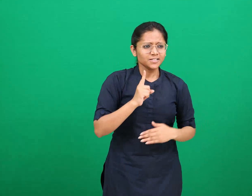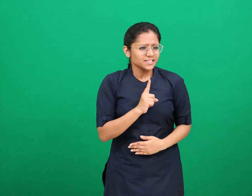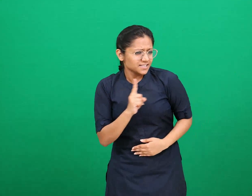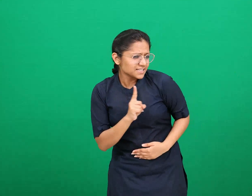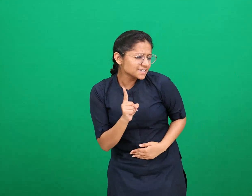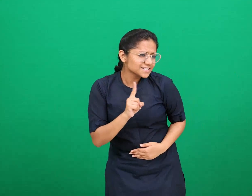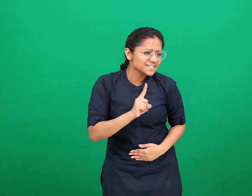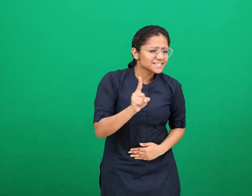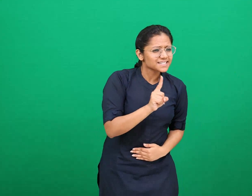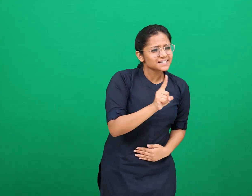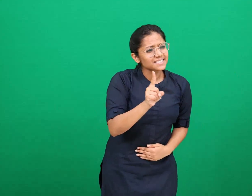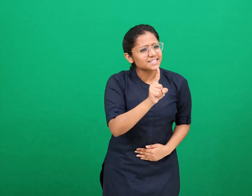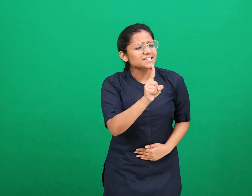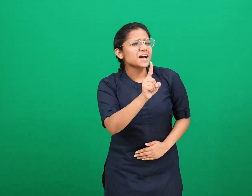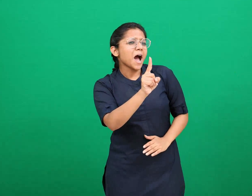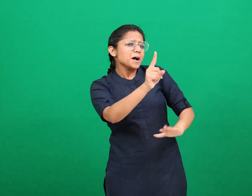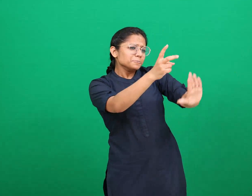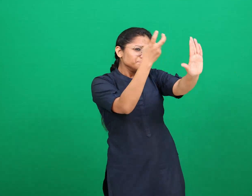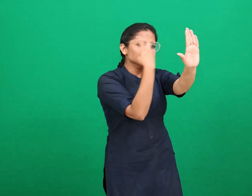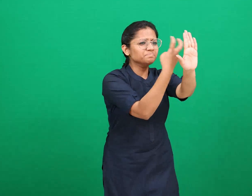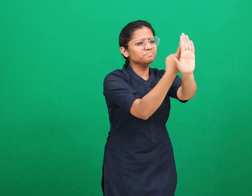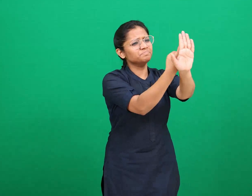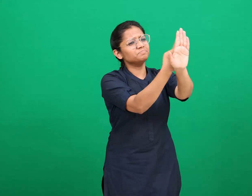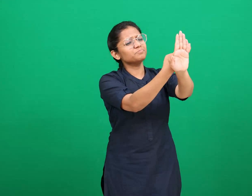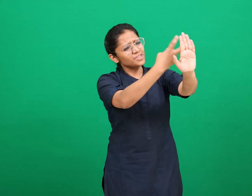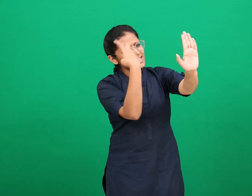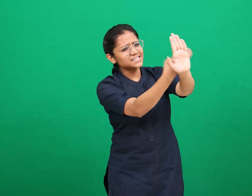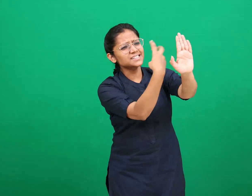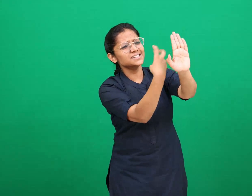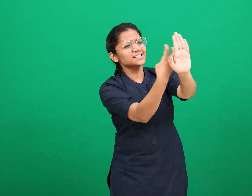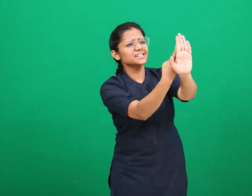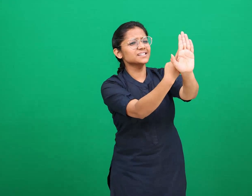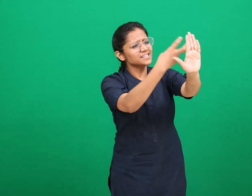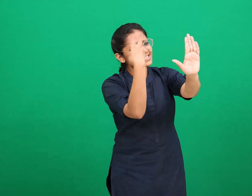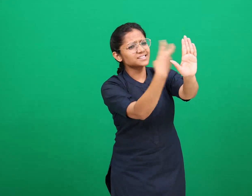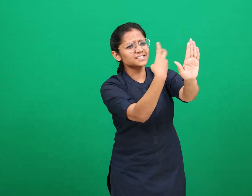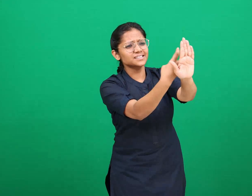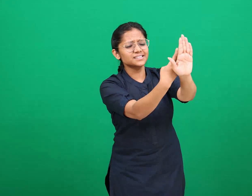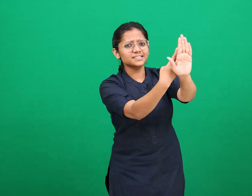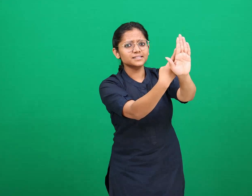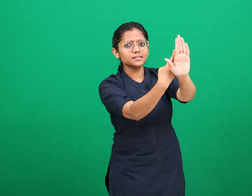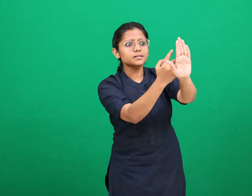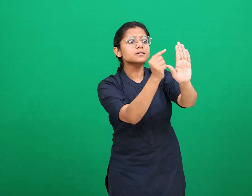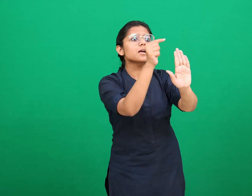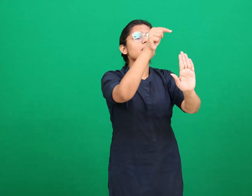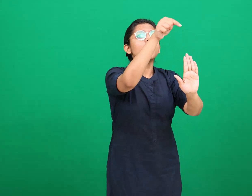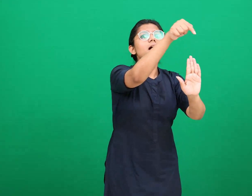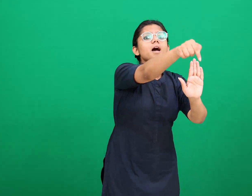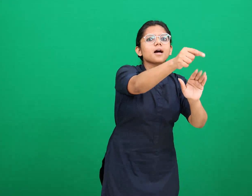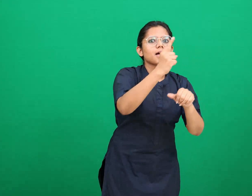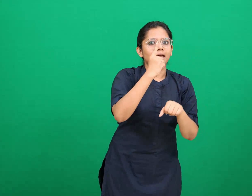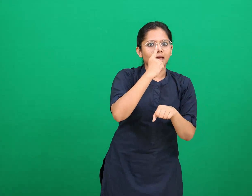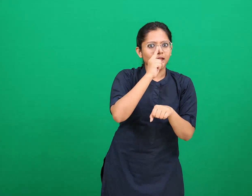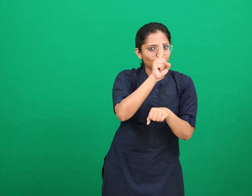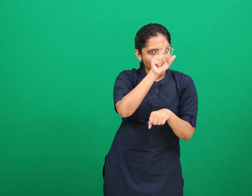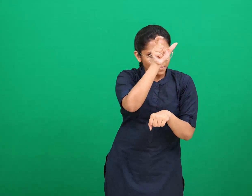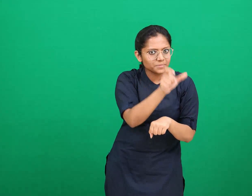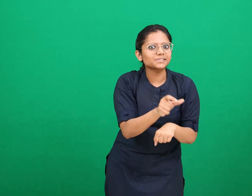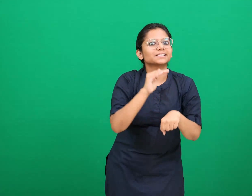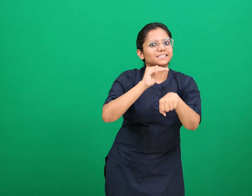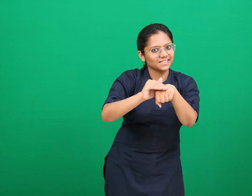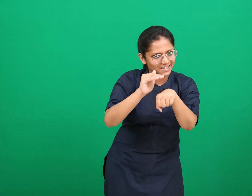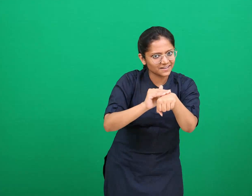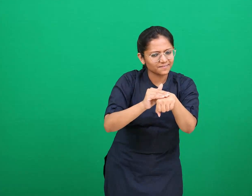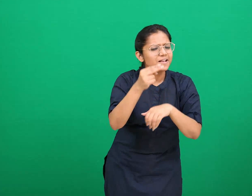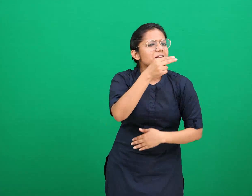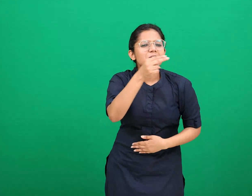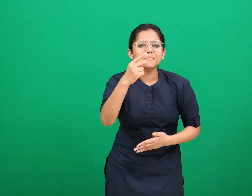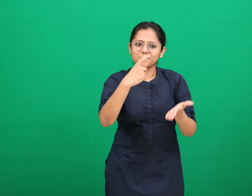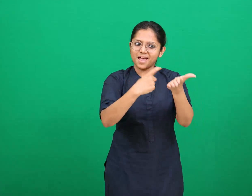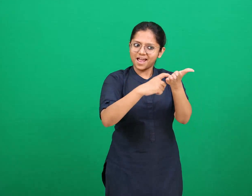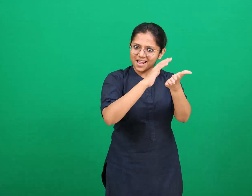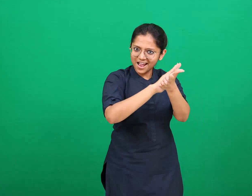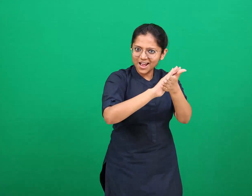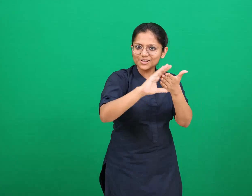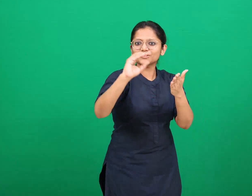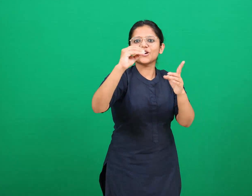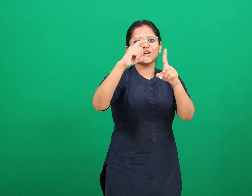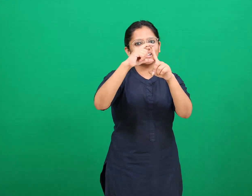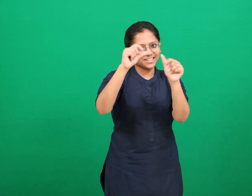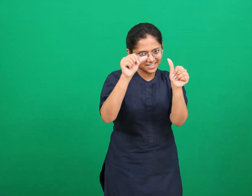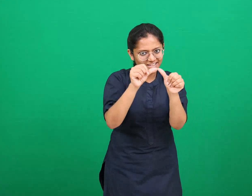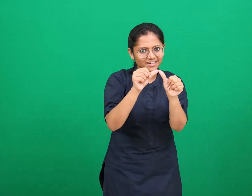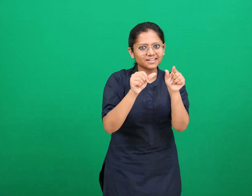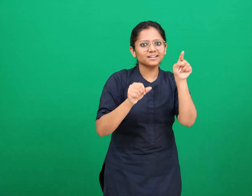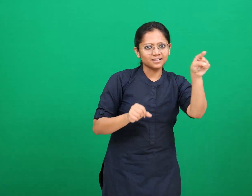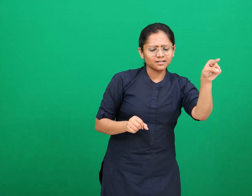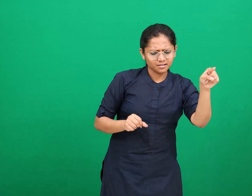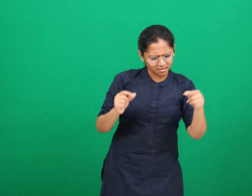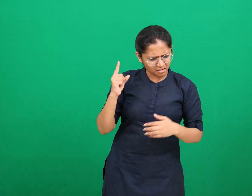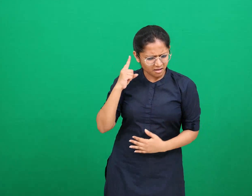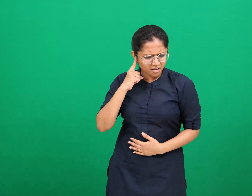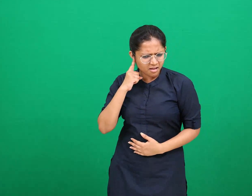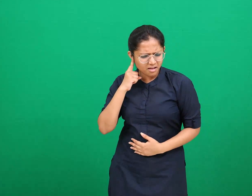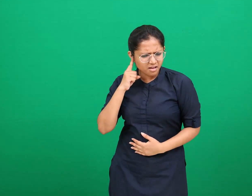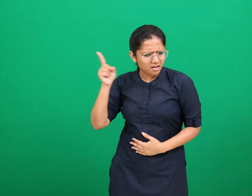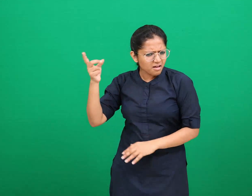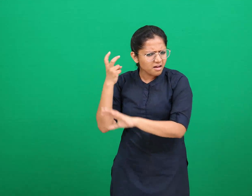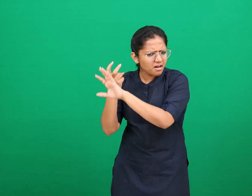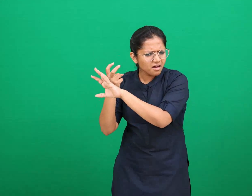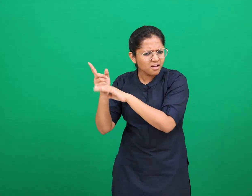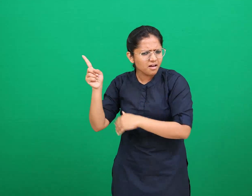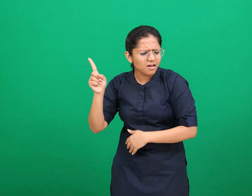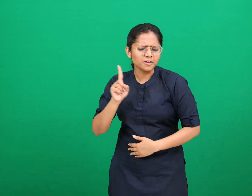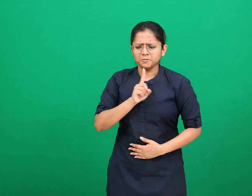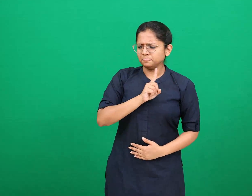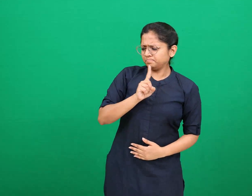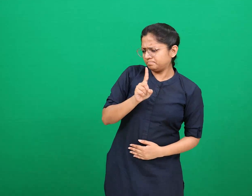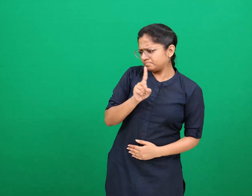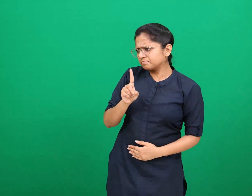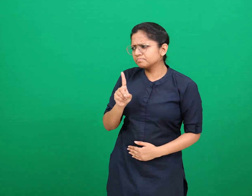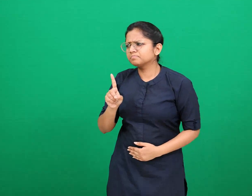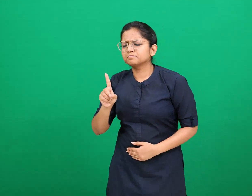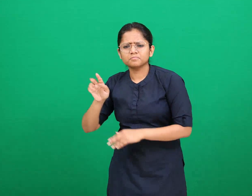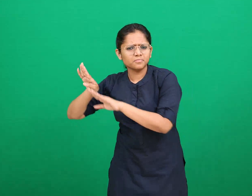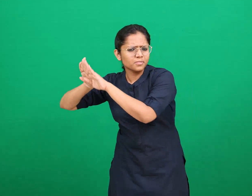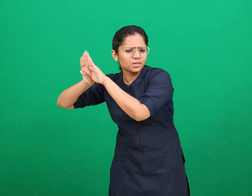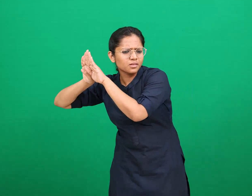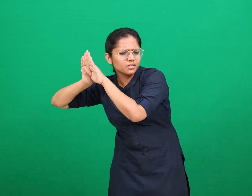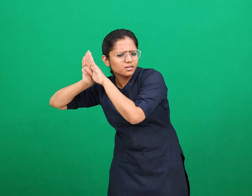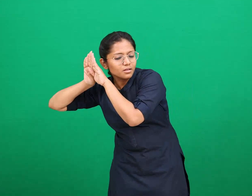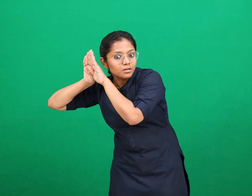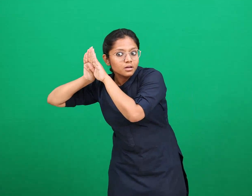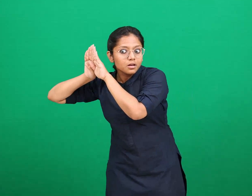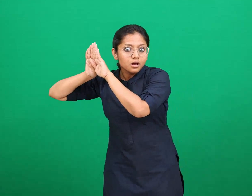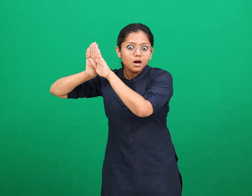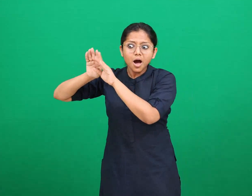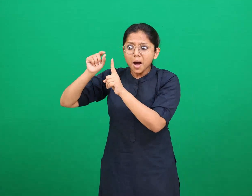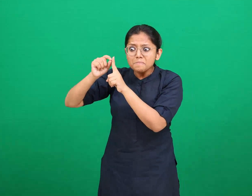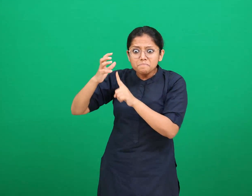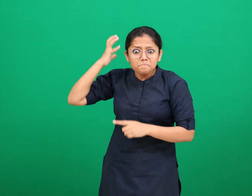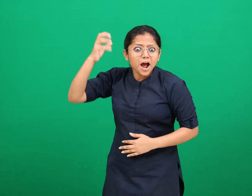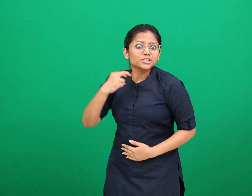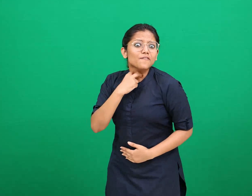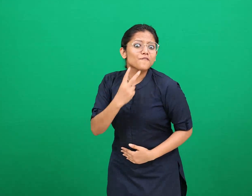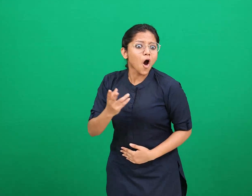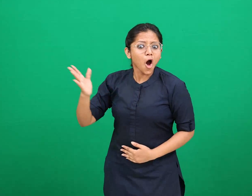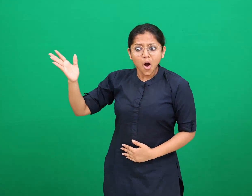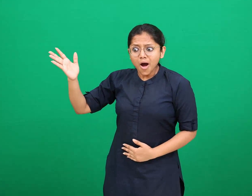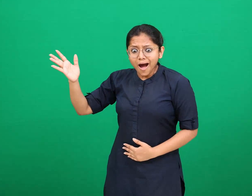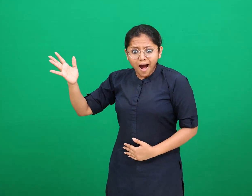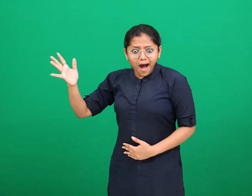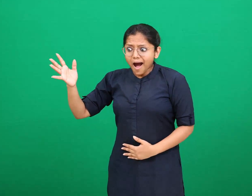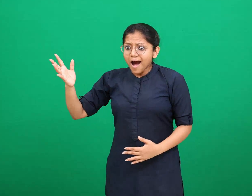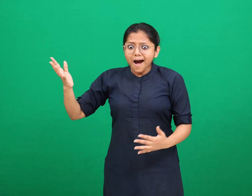He knocked at the outer gate, and a servant girl named Rhoda came to answer it.